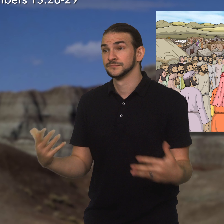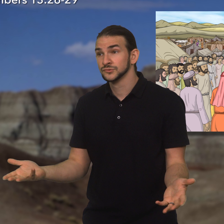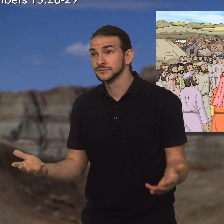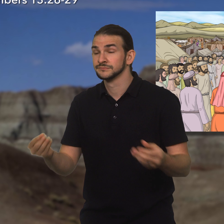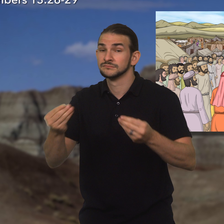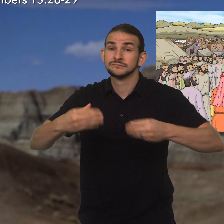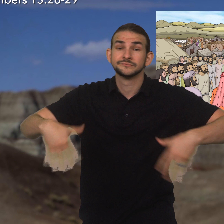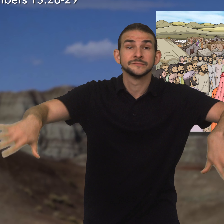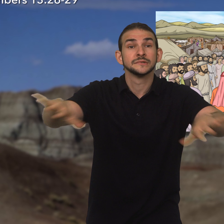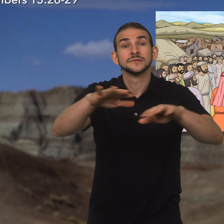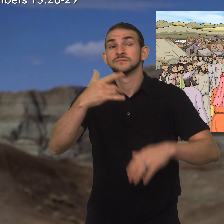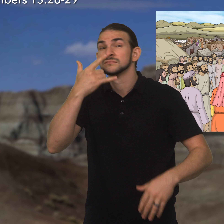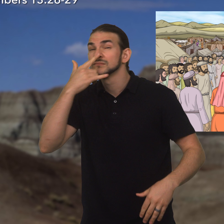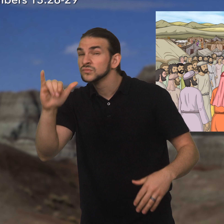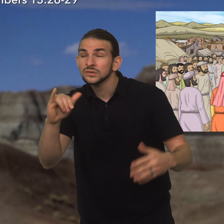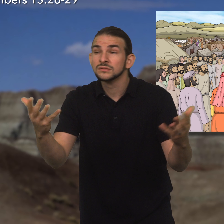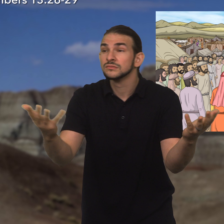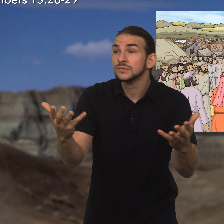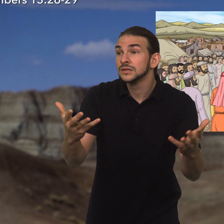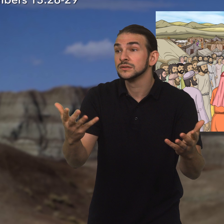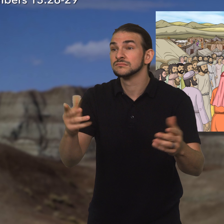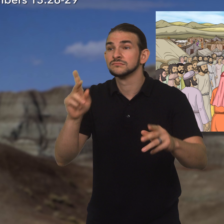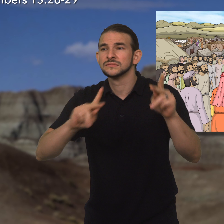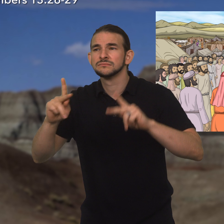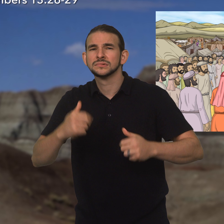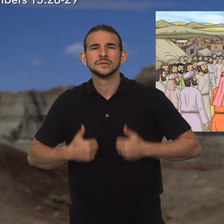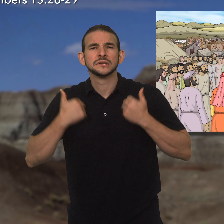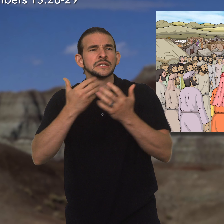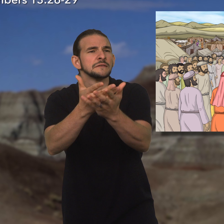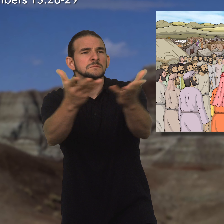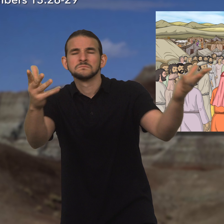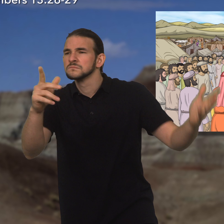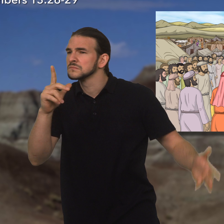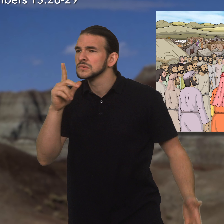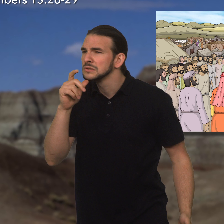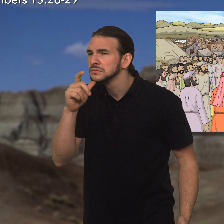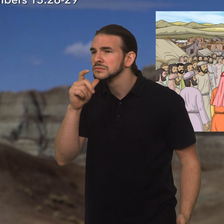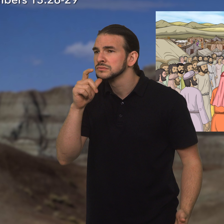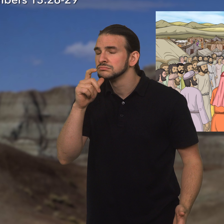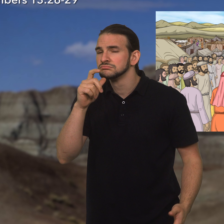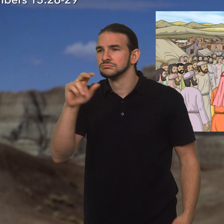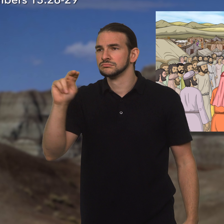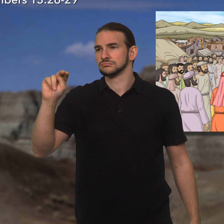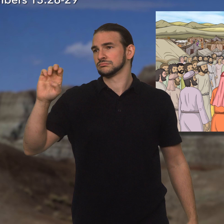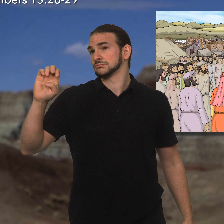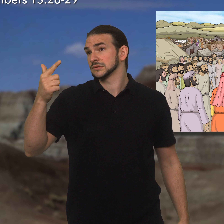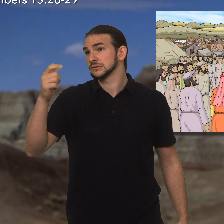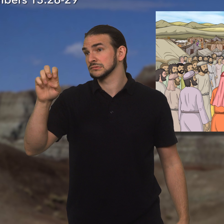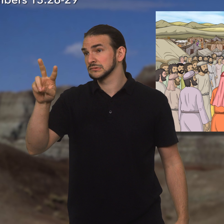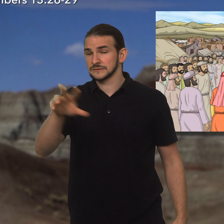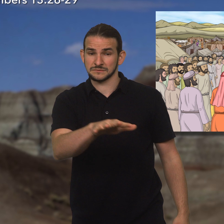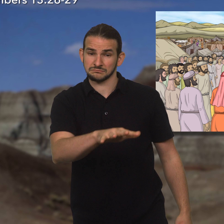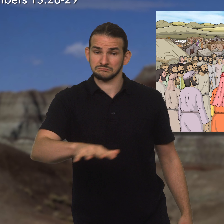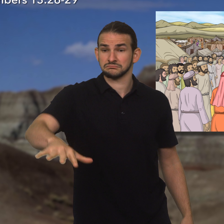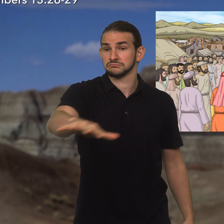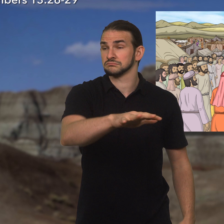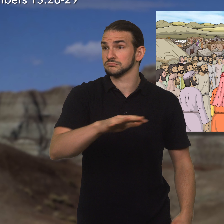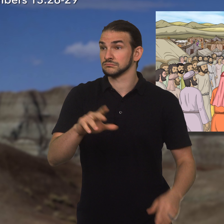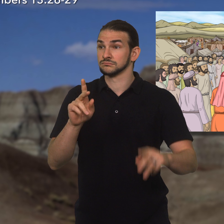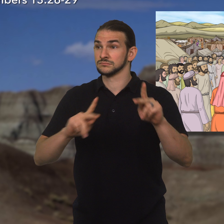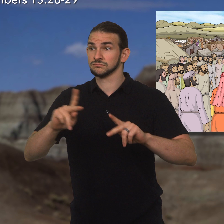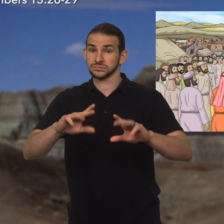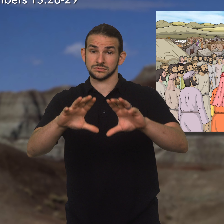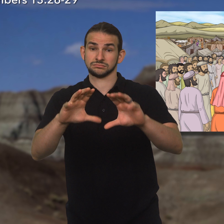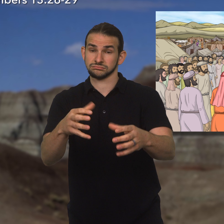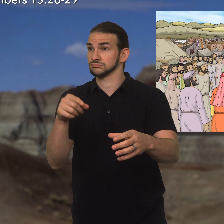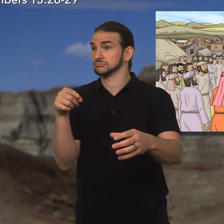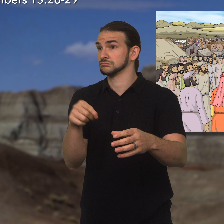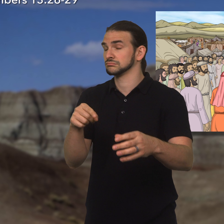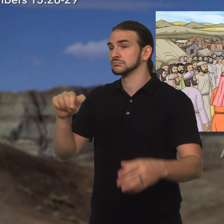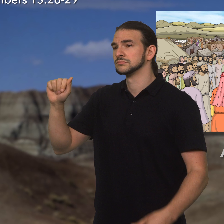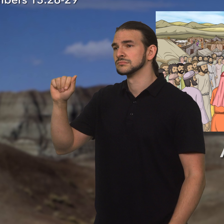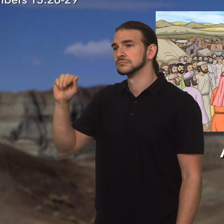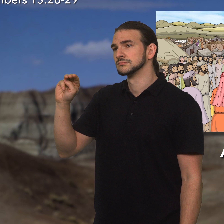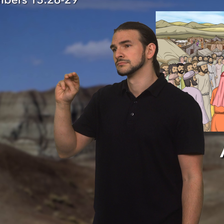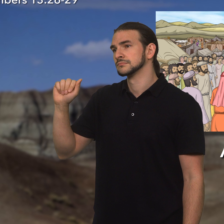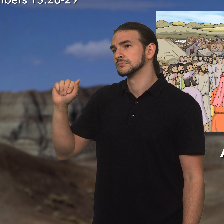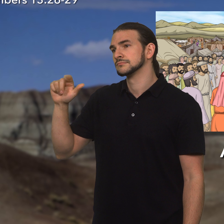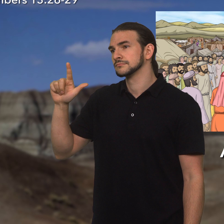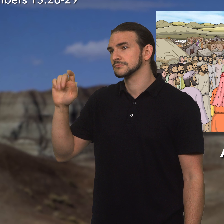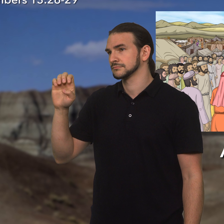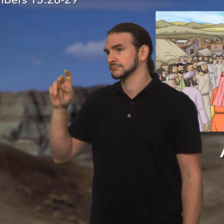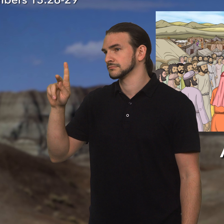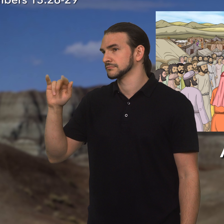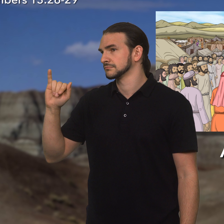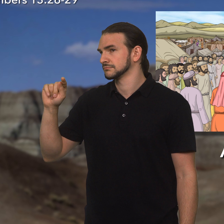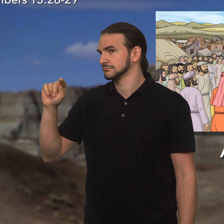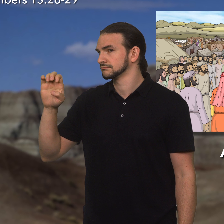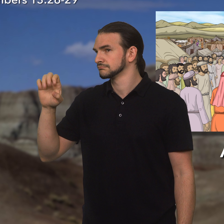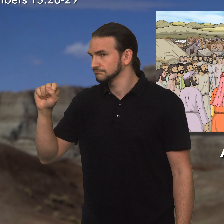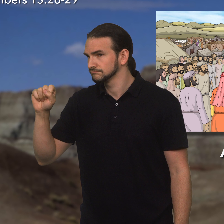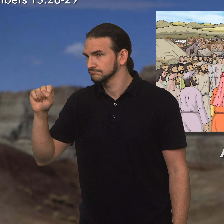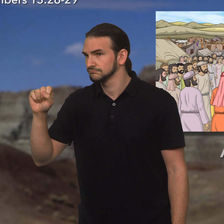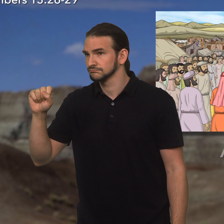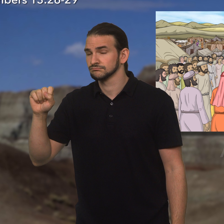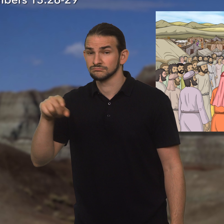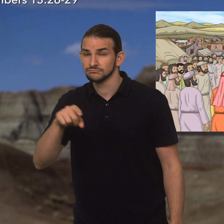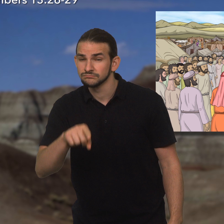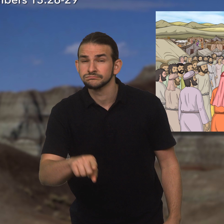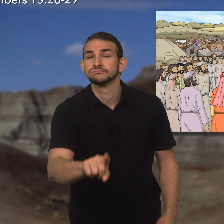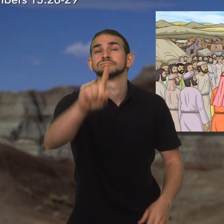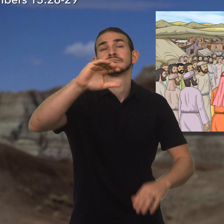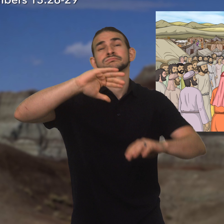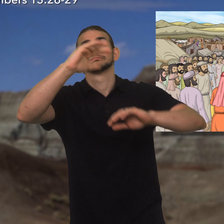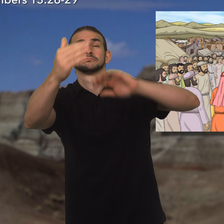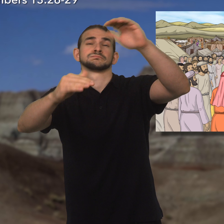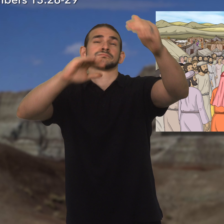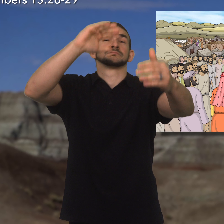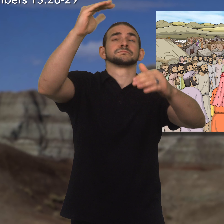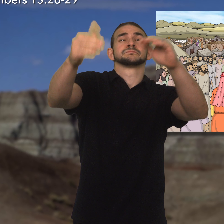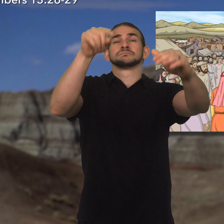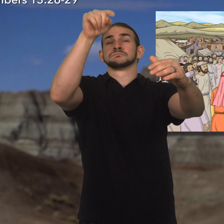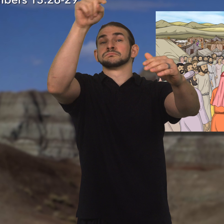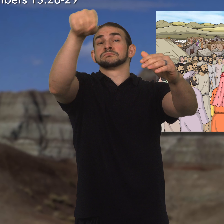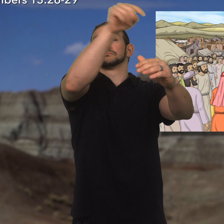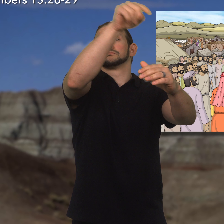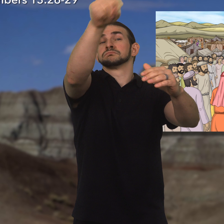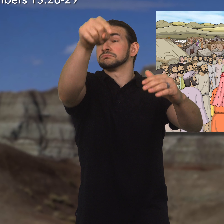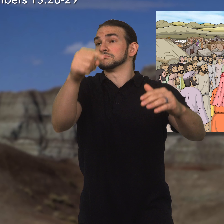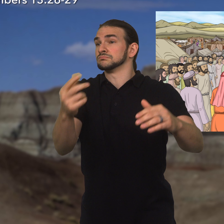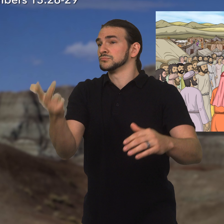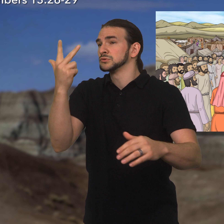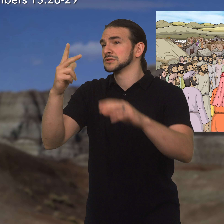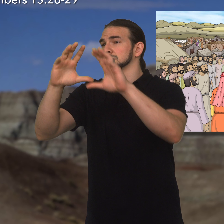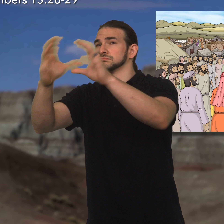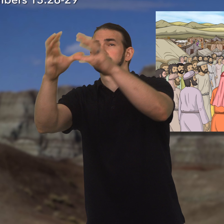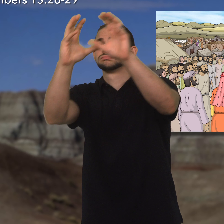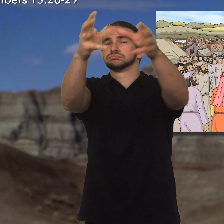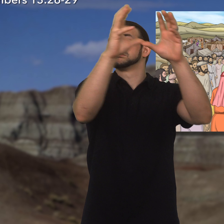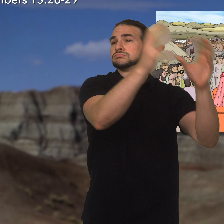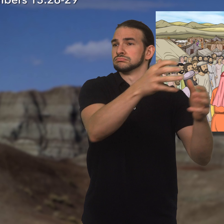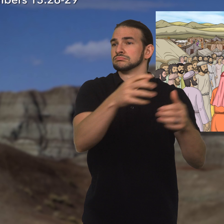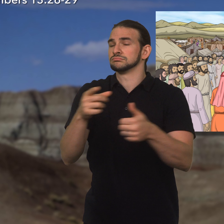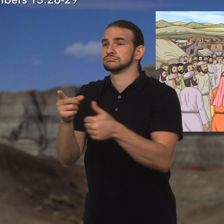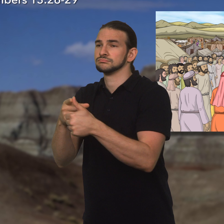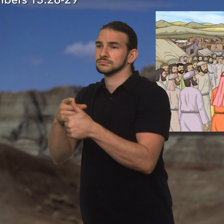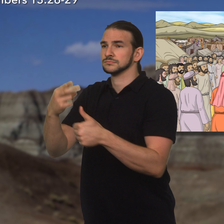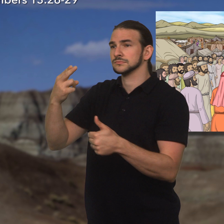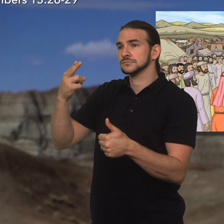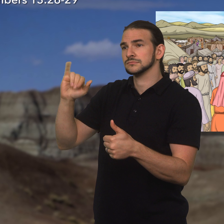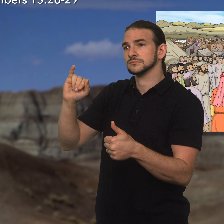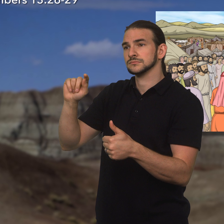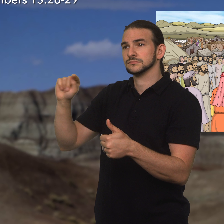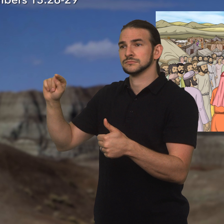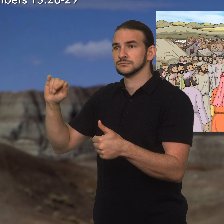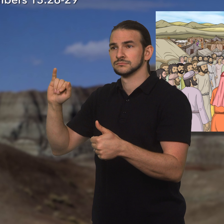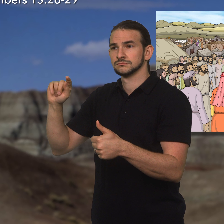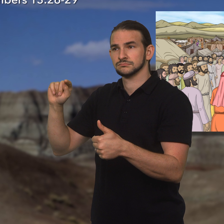We even saw the descendants of Anak there. The Amalekites live in the land of the Negev;